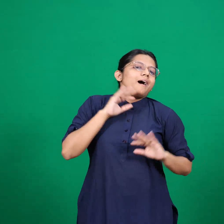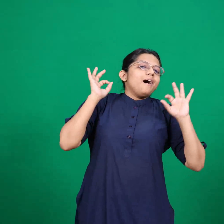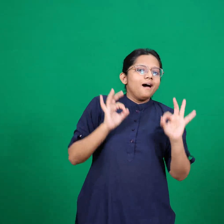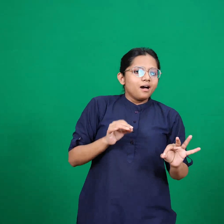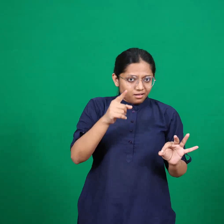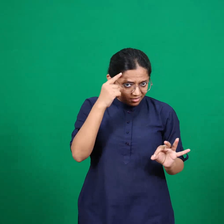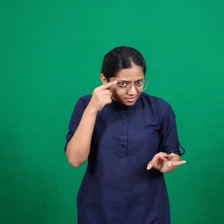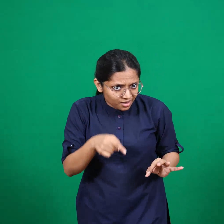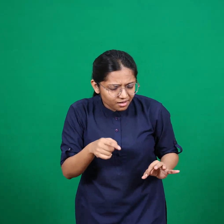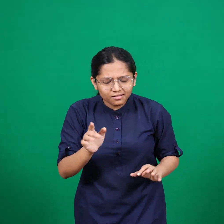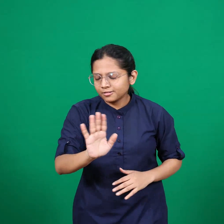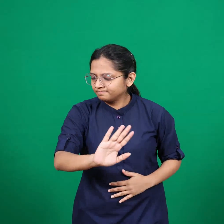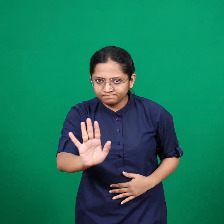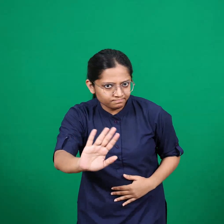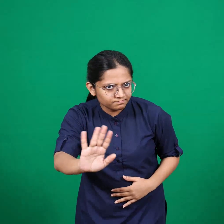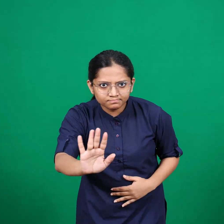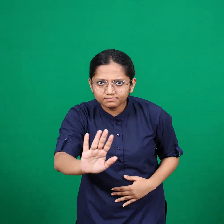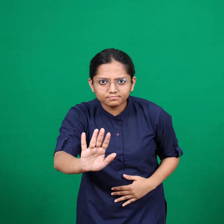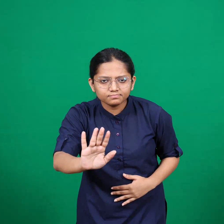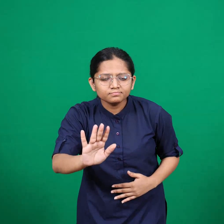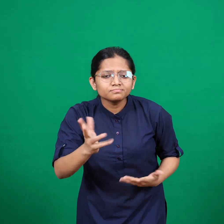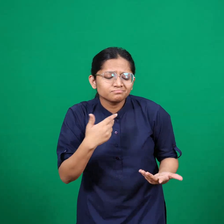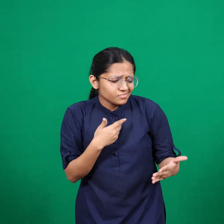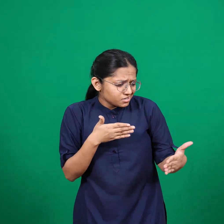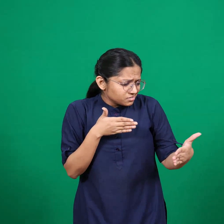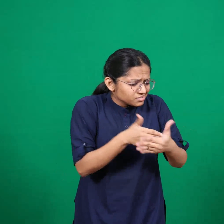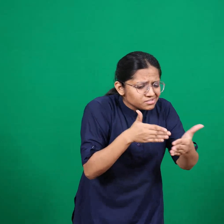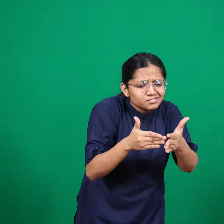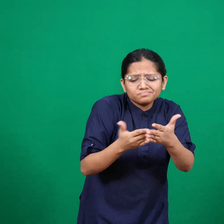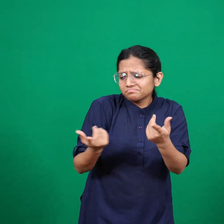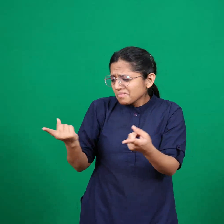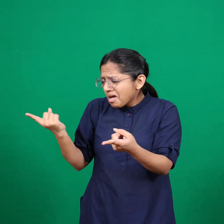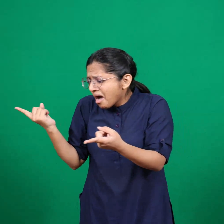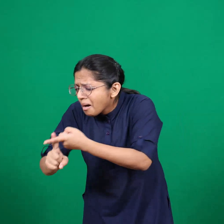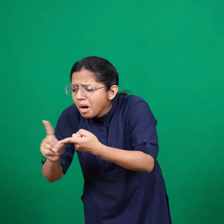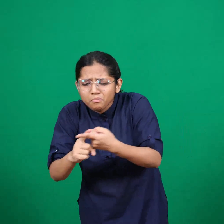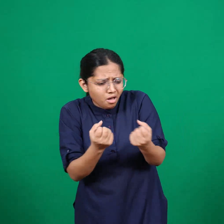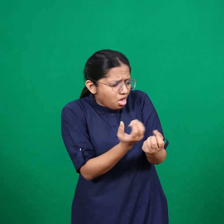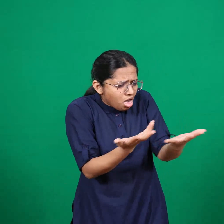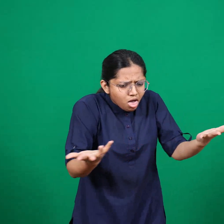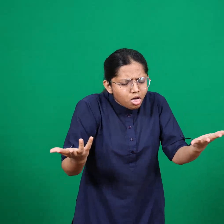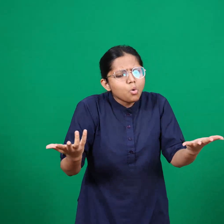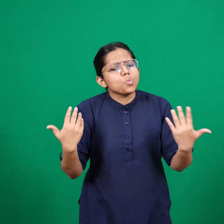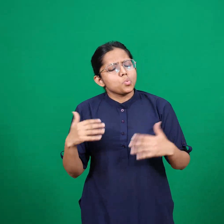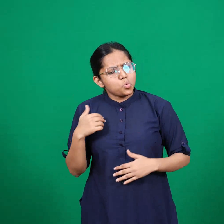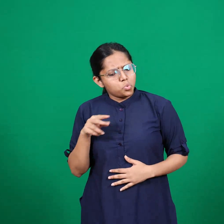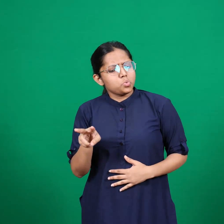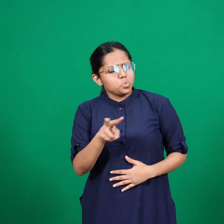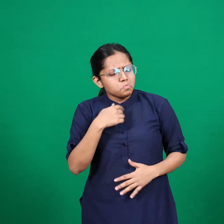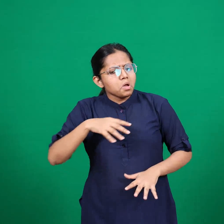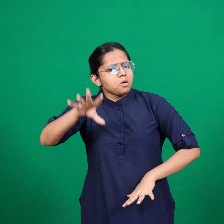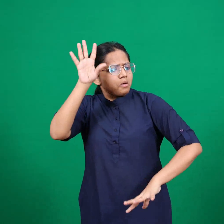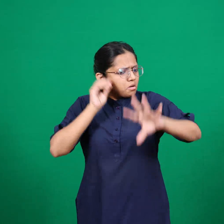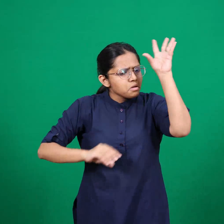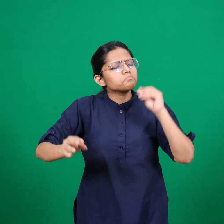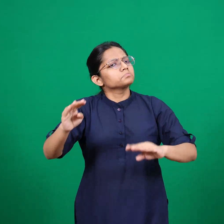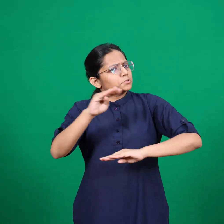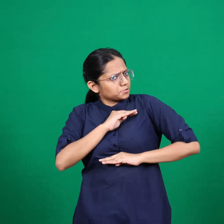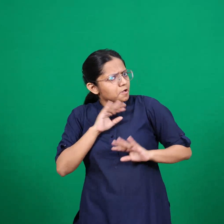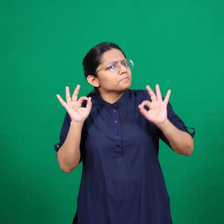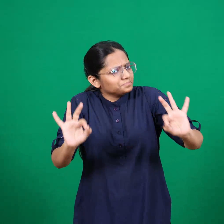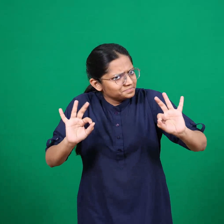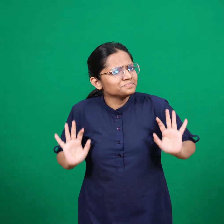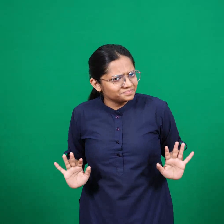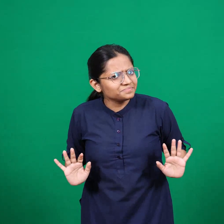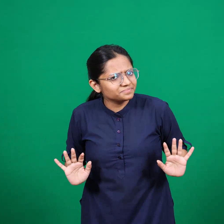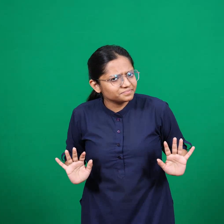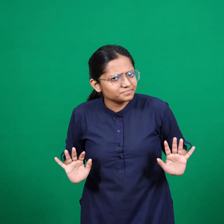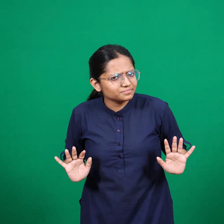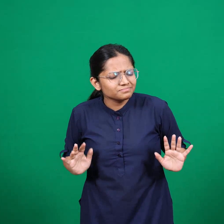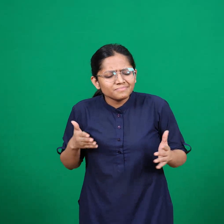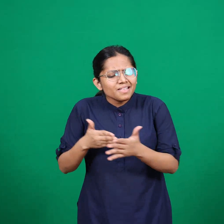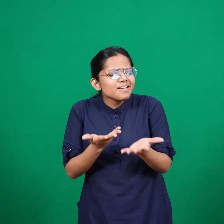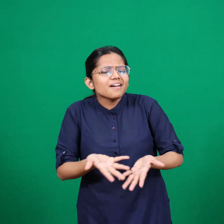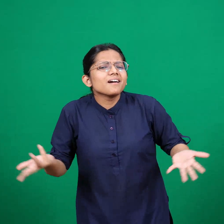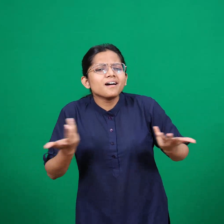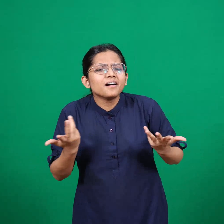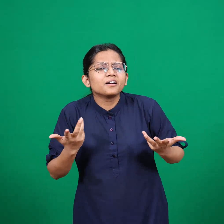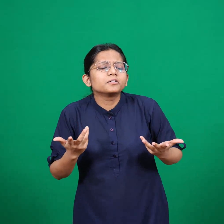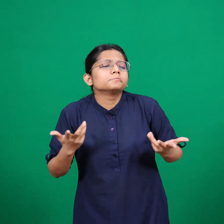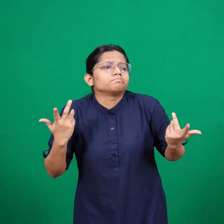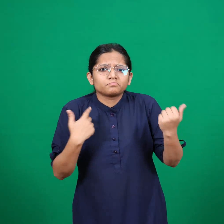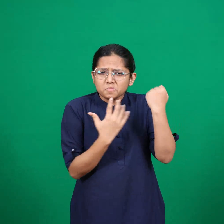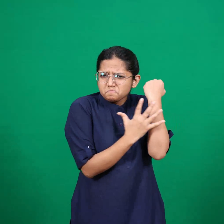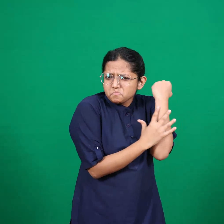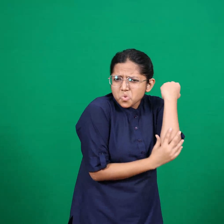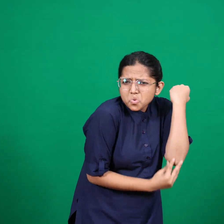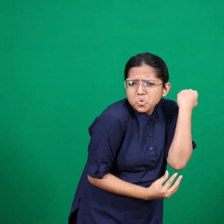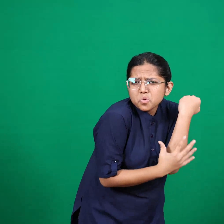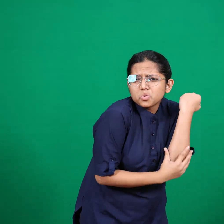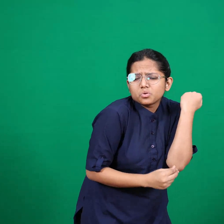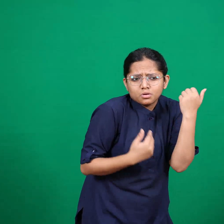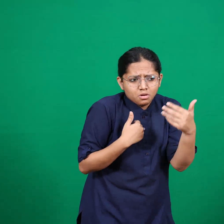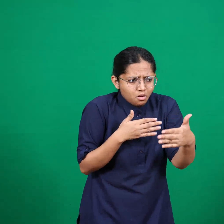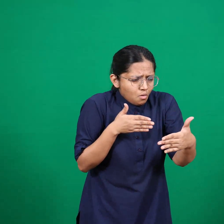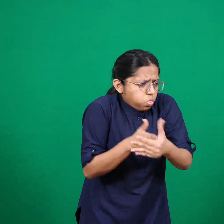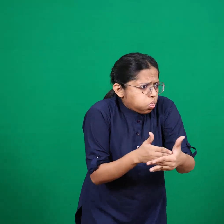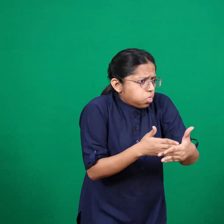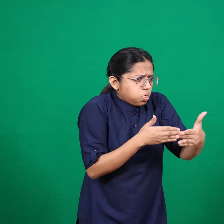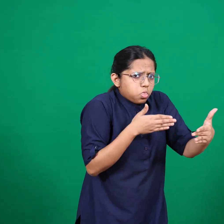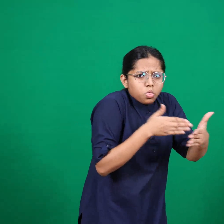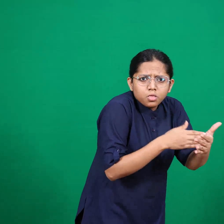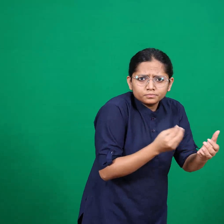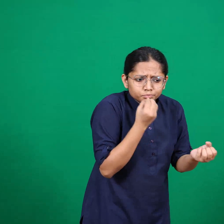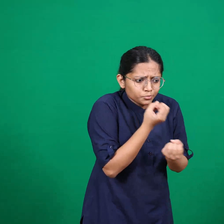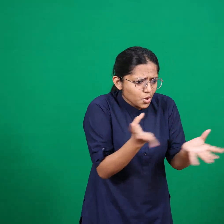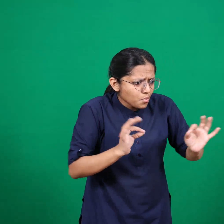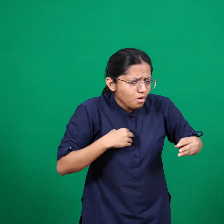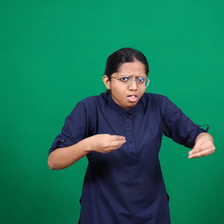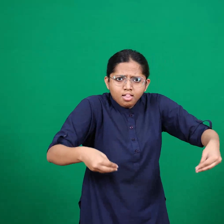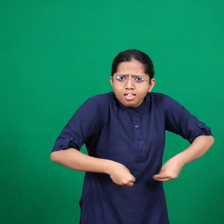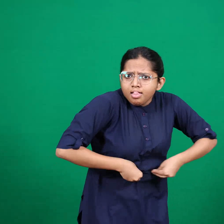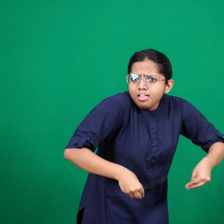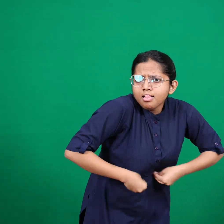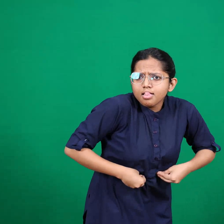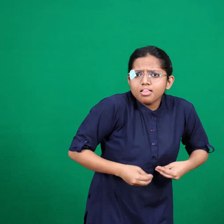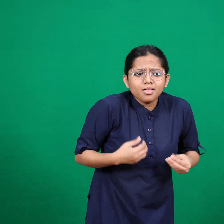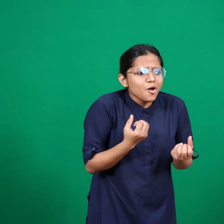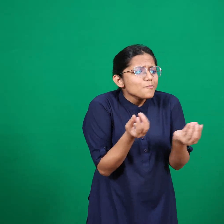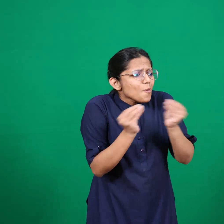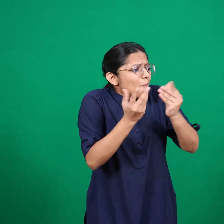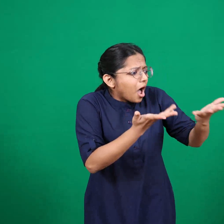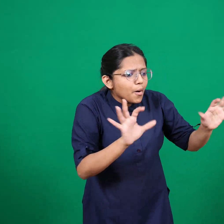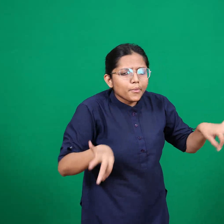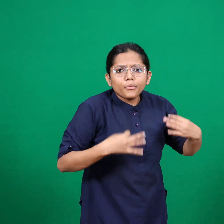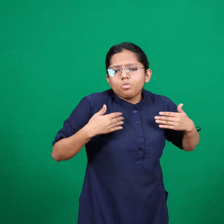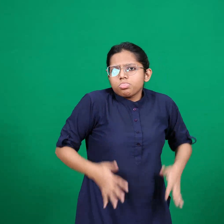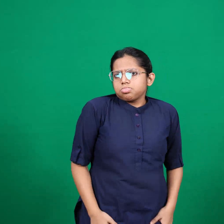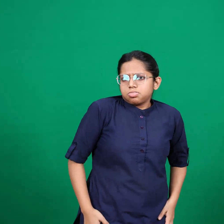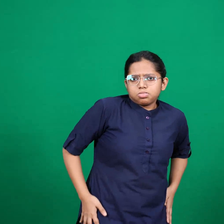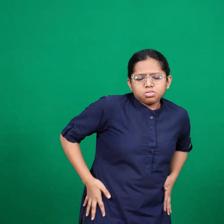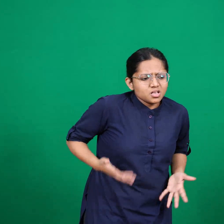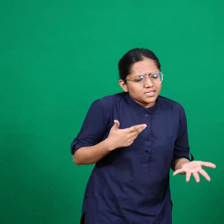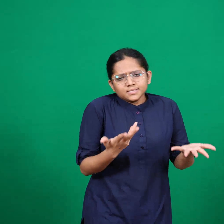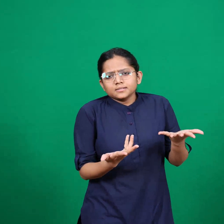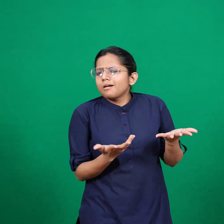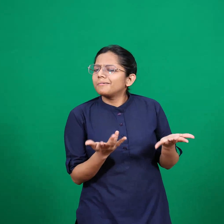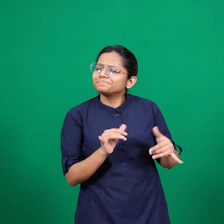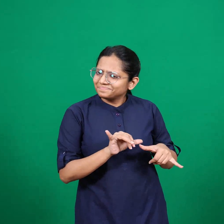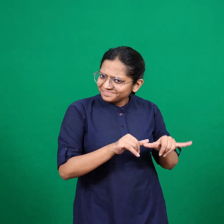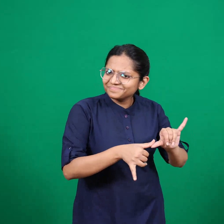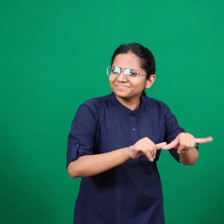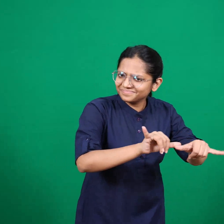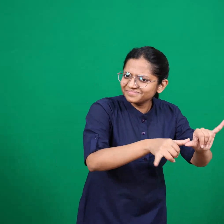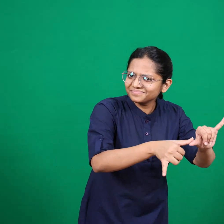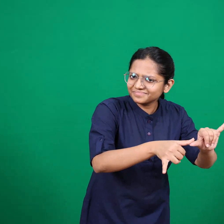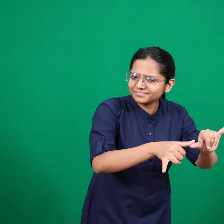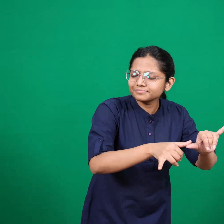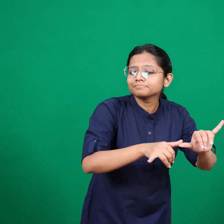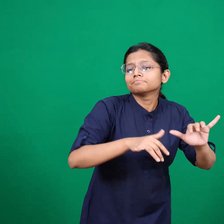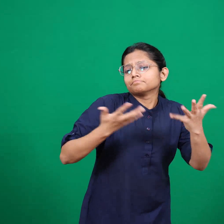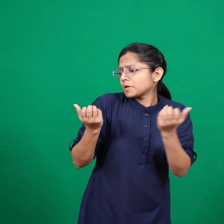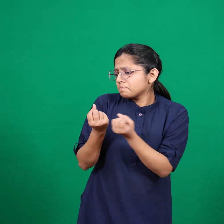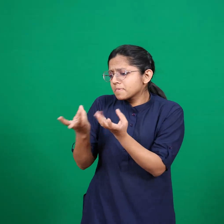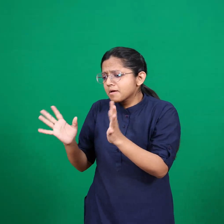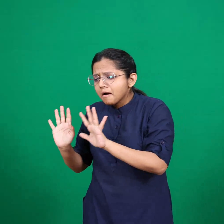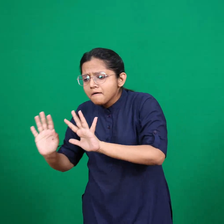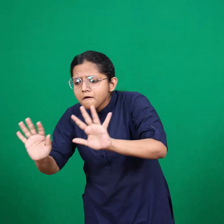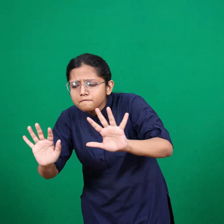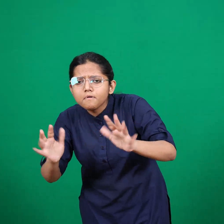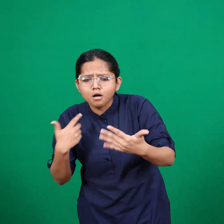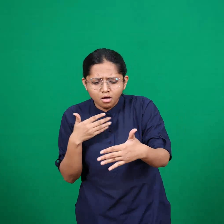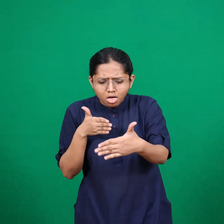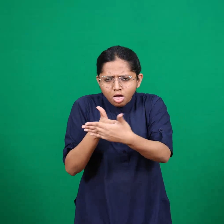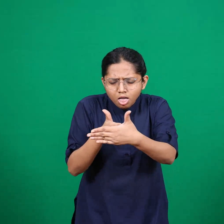I am not saying this out of need, for I have learned to be content regardless of my circumstances.